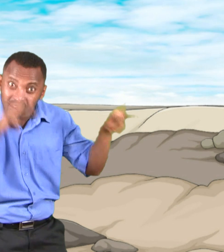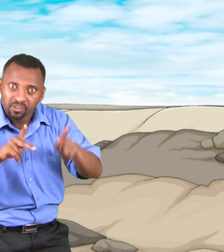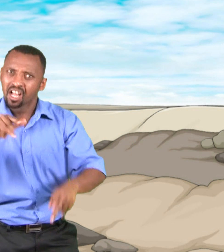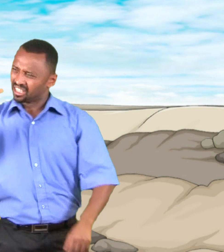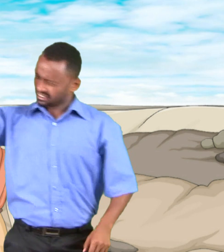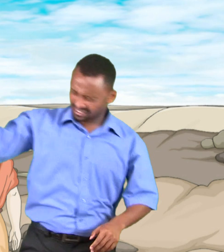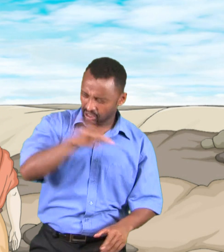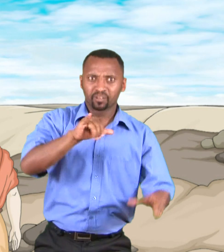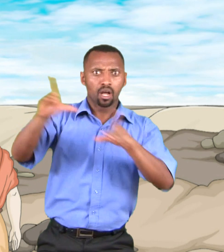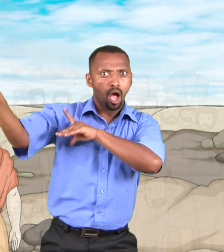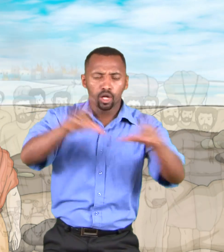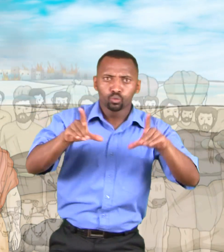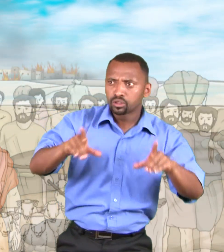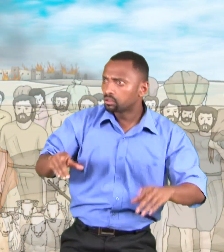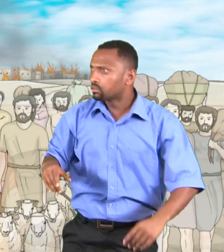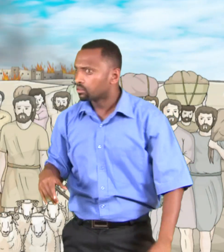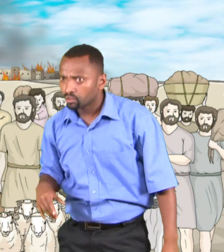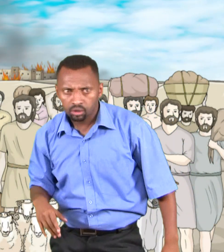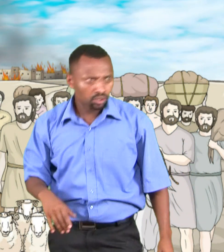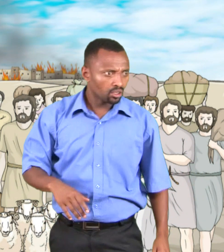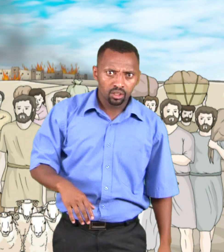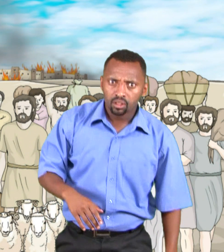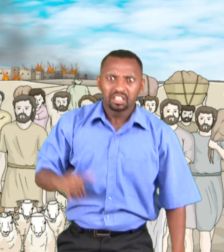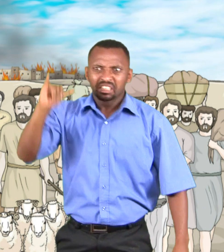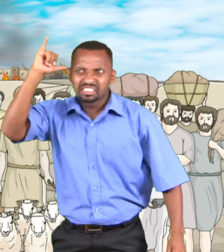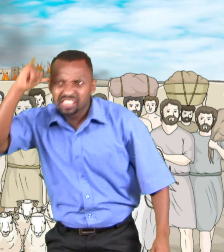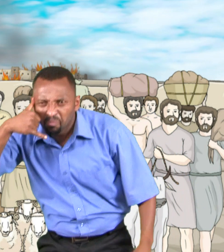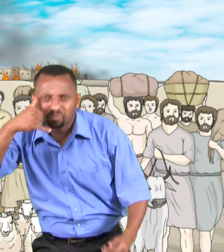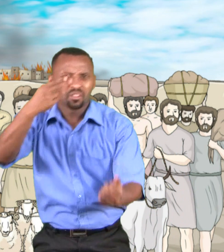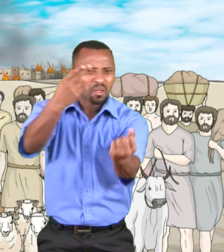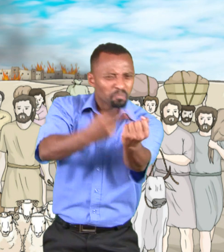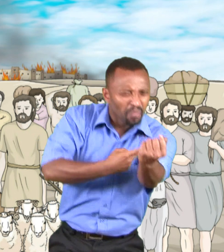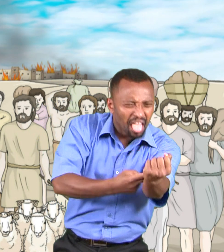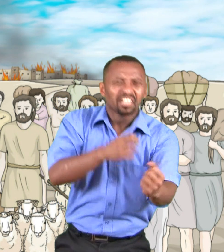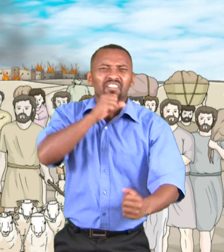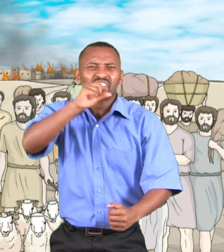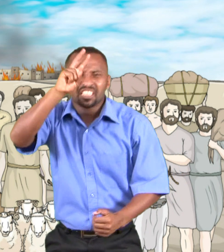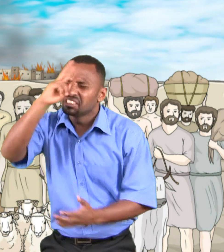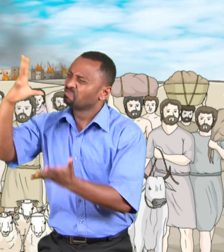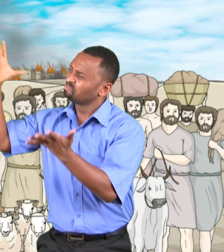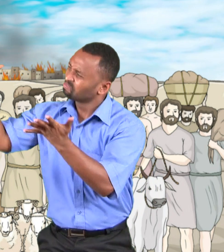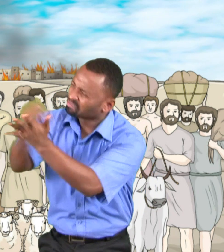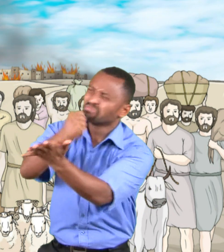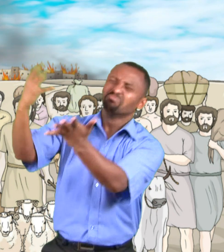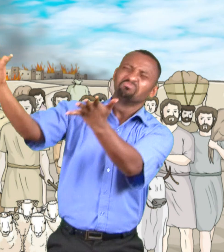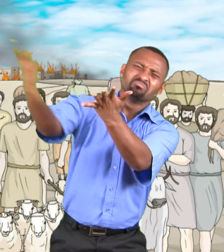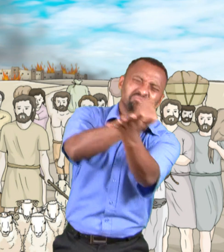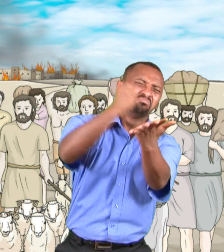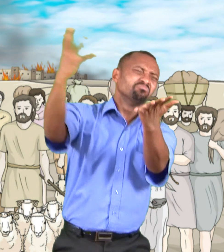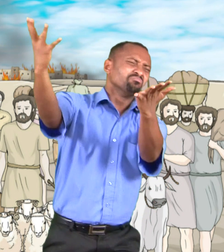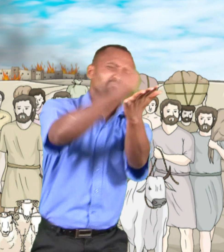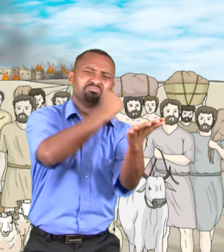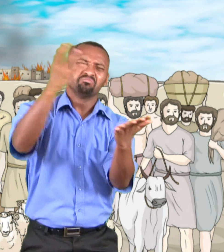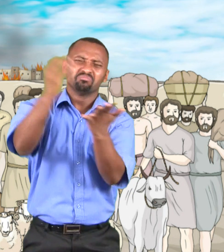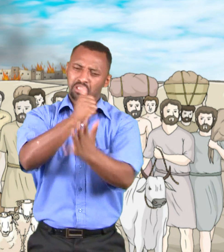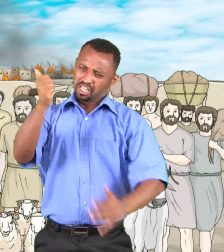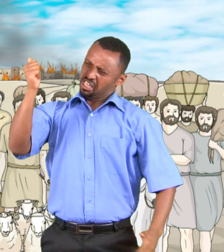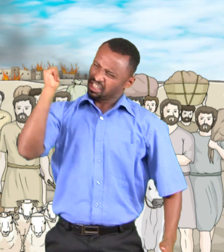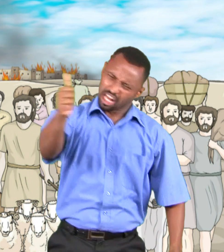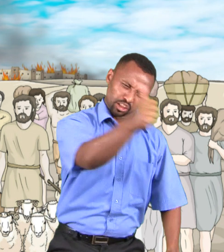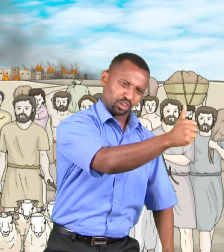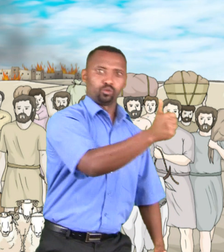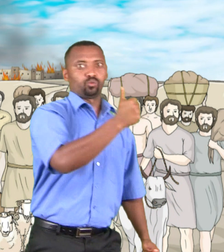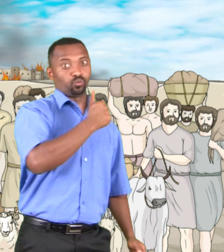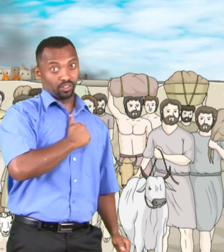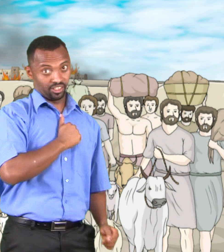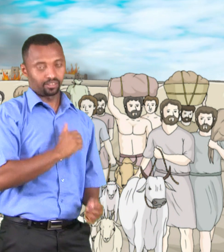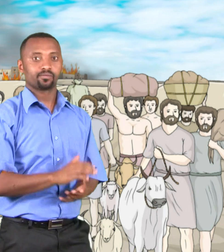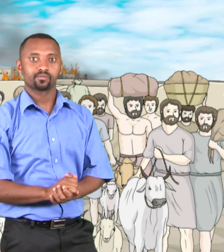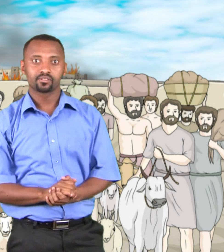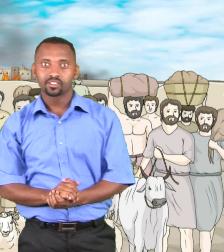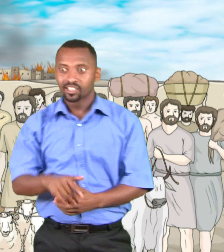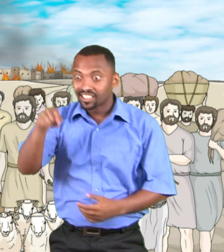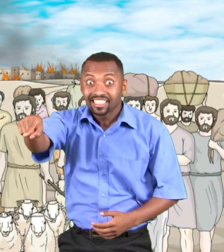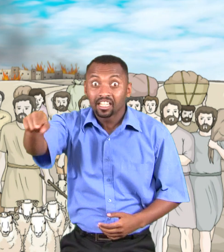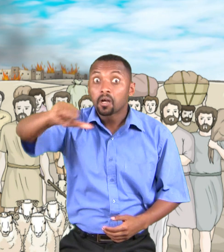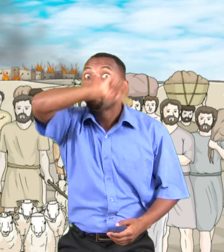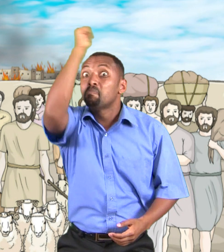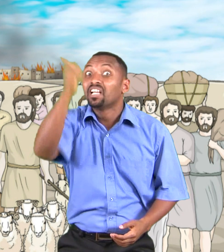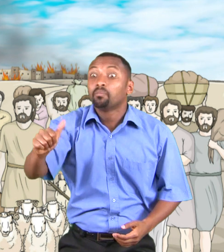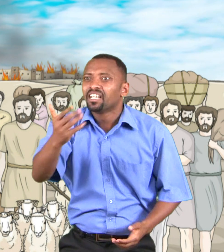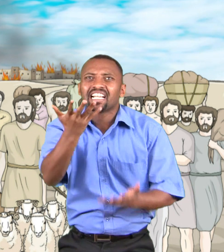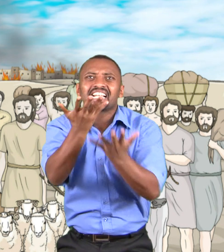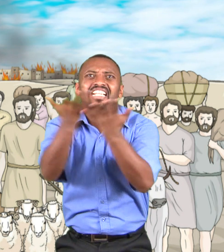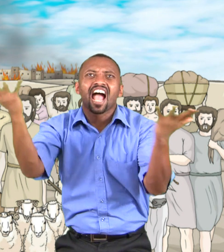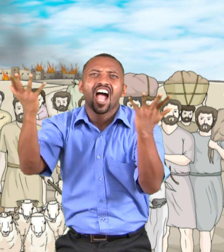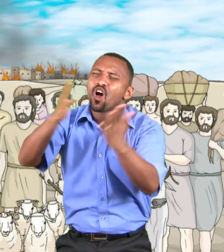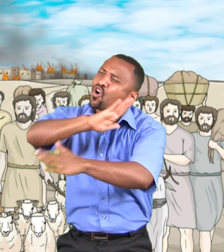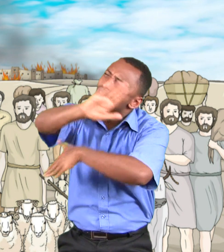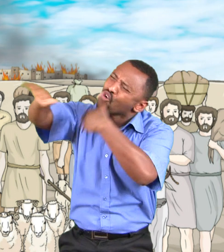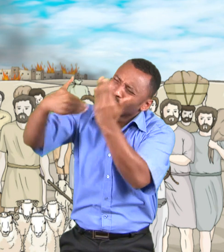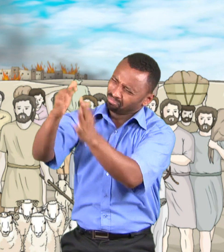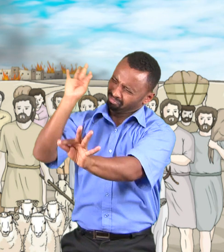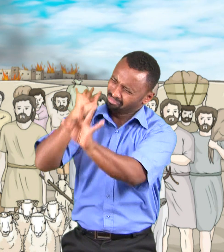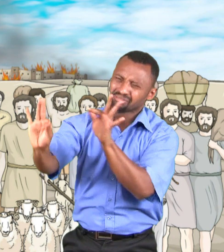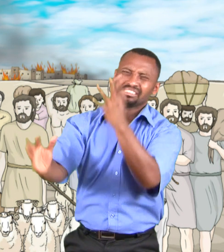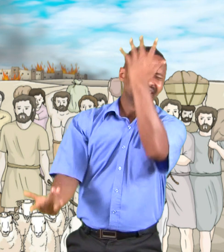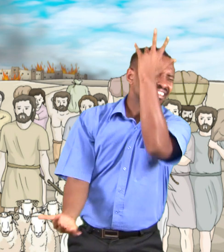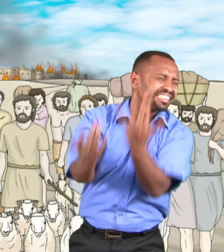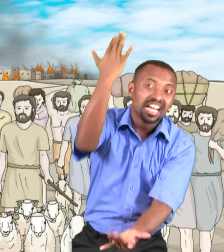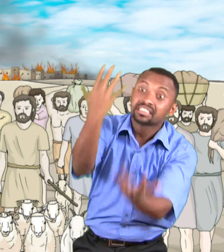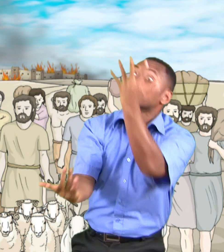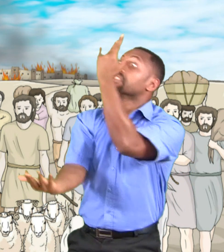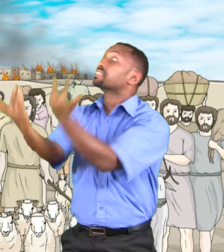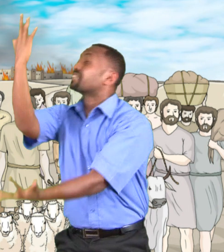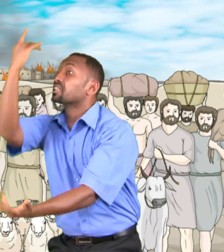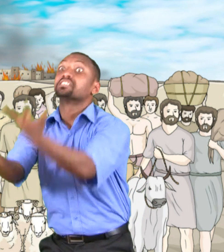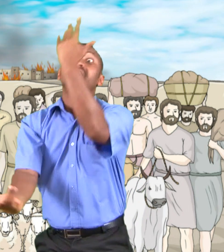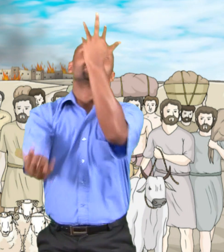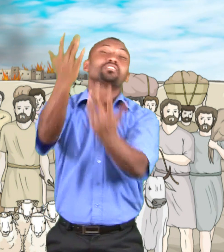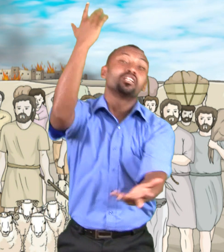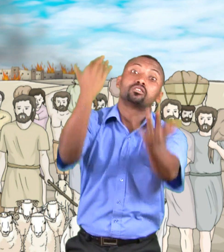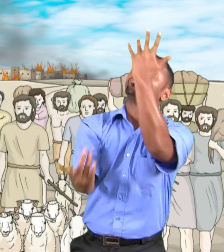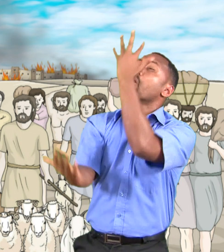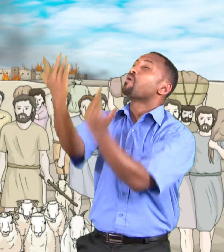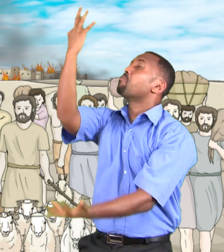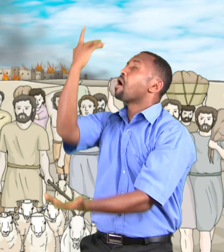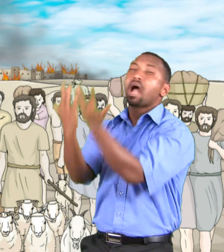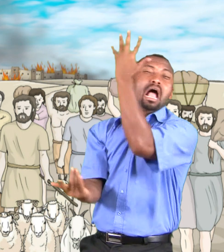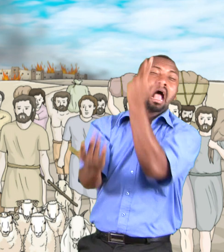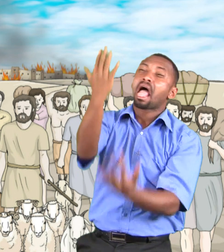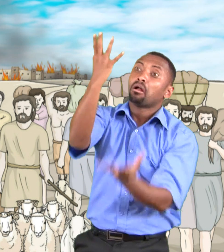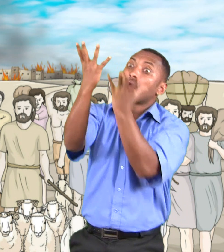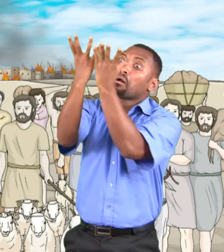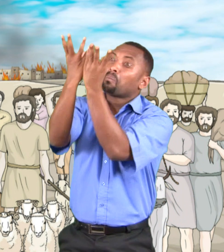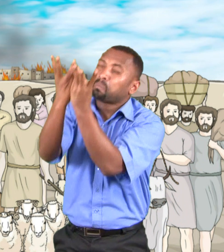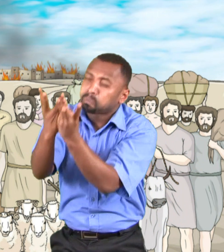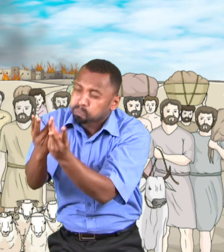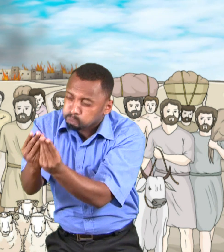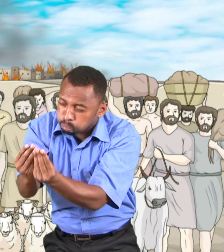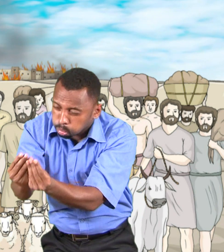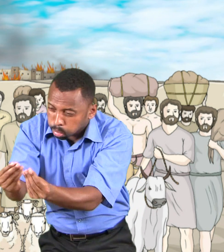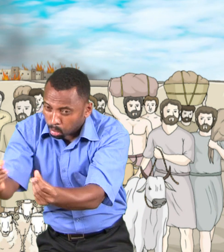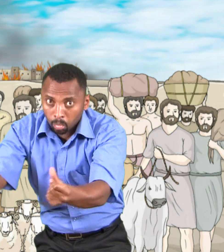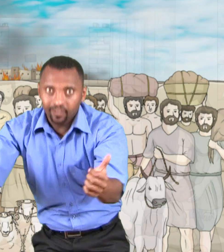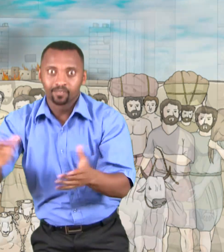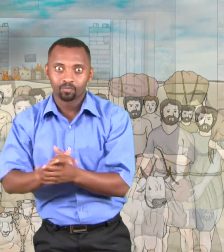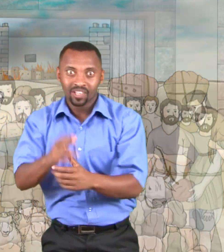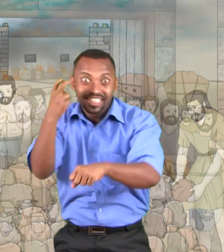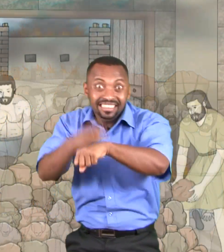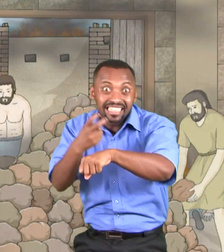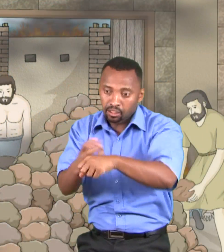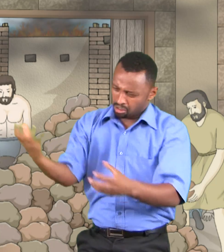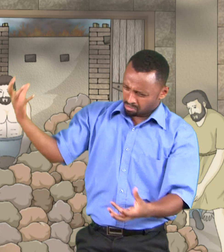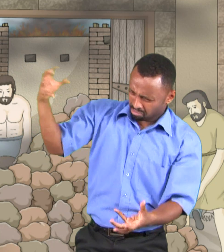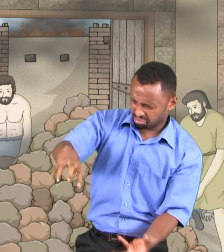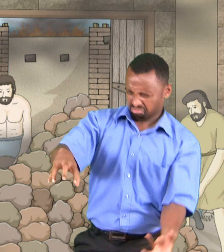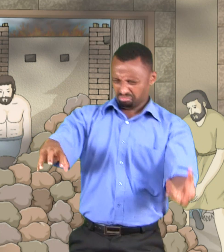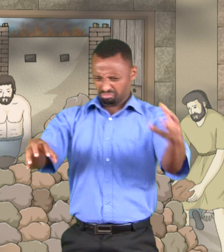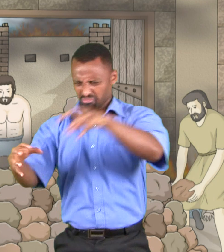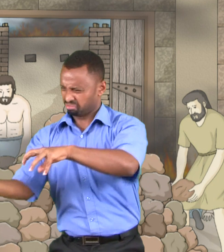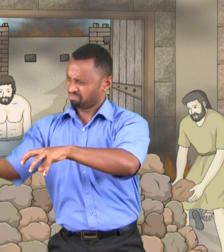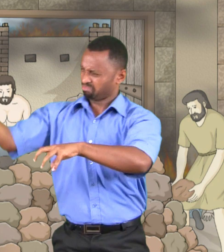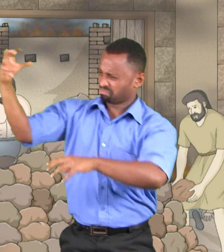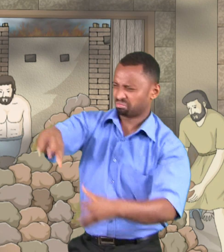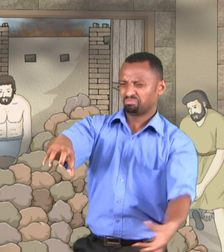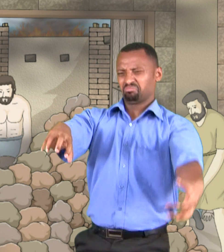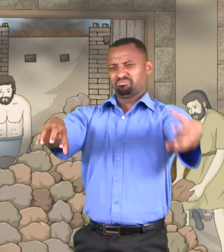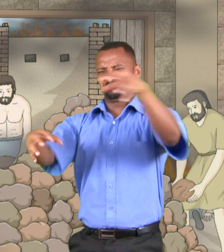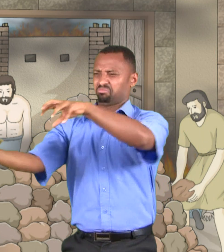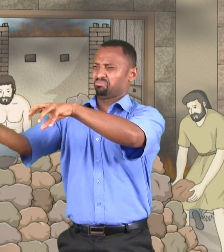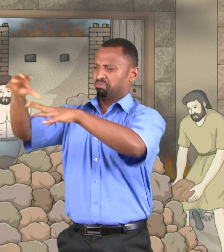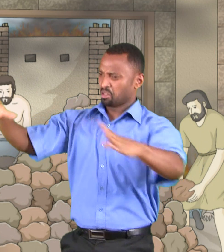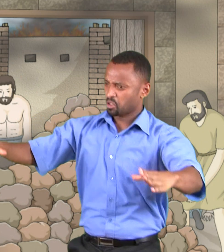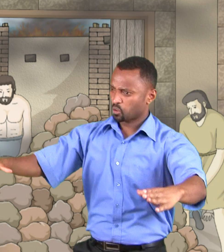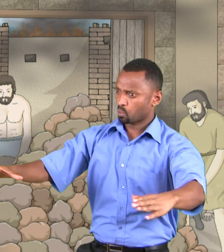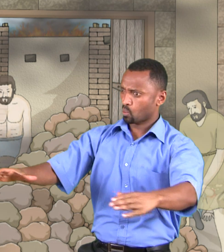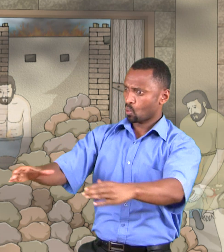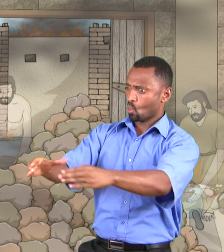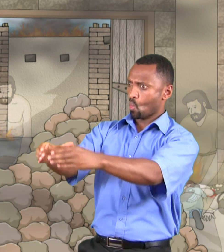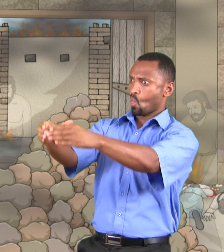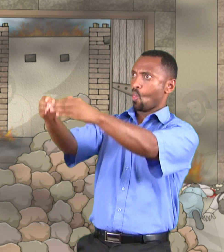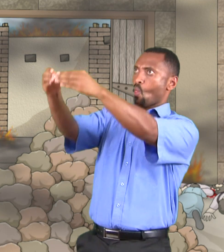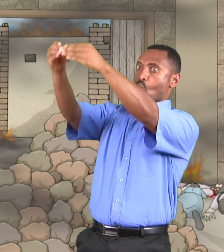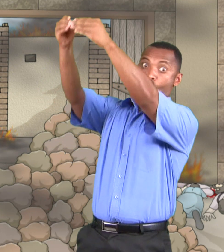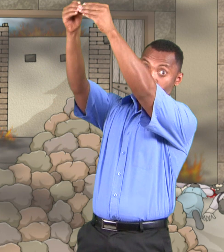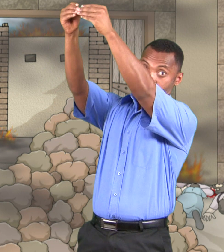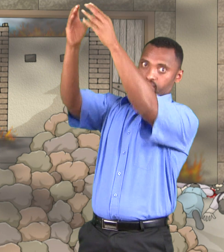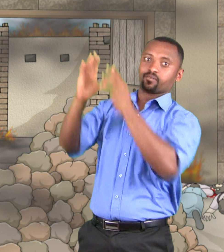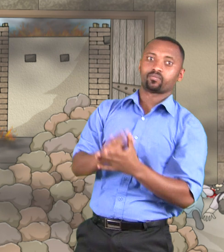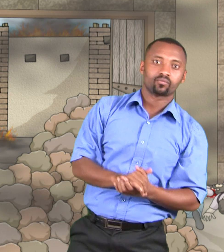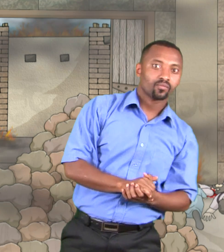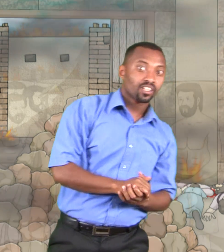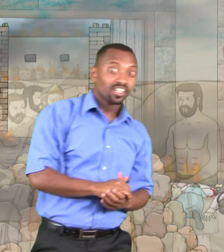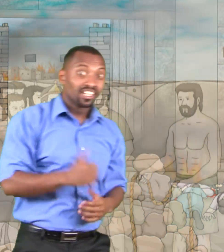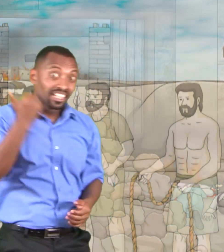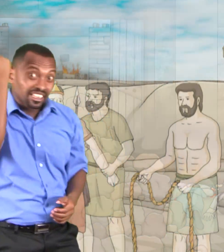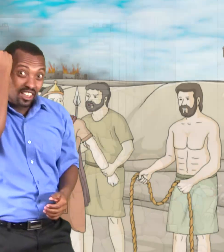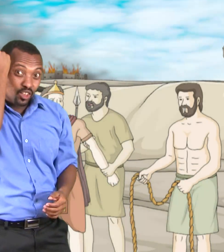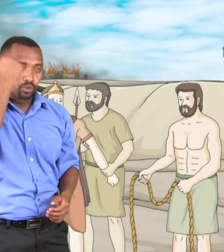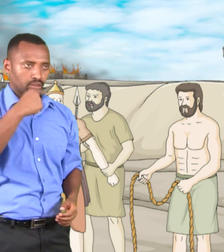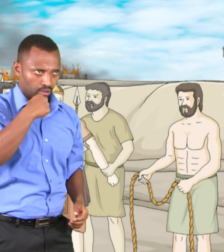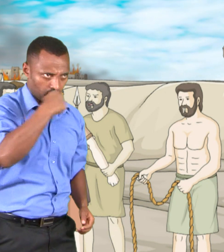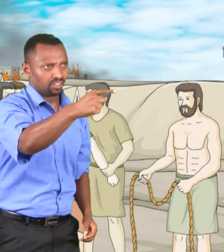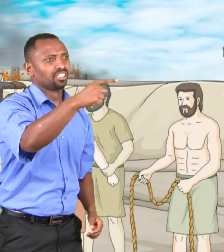Israel took for themselves only the cattle and plunder of that city, as the LORD had commanded Joshua. So Joshua burned Ai and made it a permanent heap of ruins, a desolation to this day.